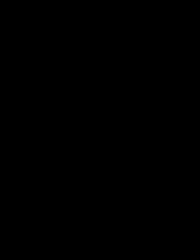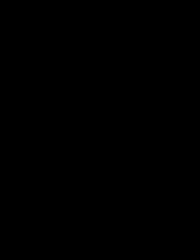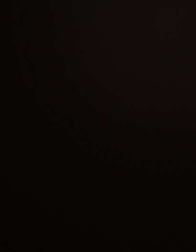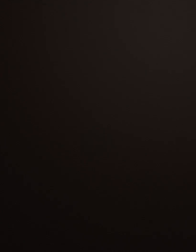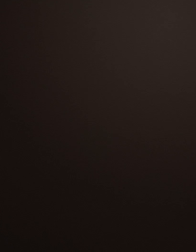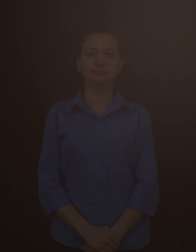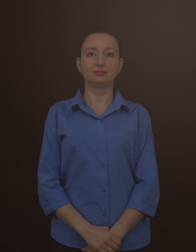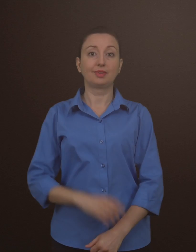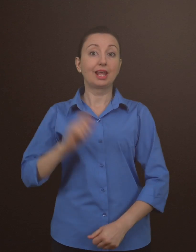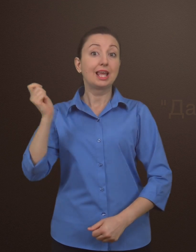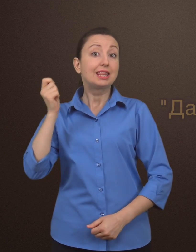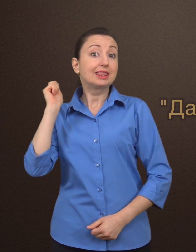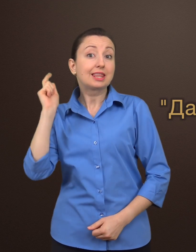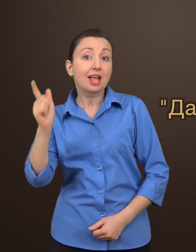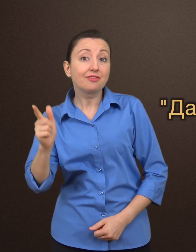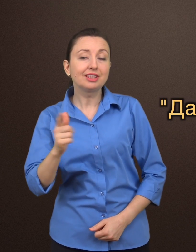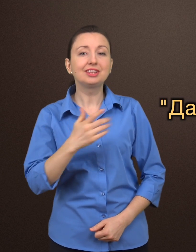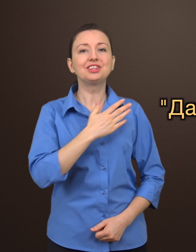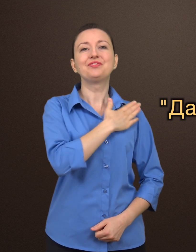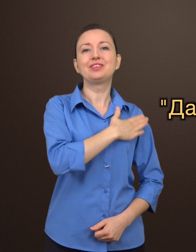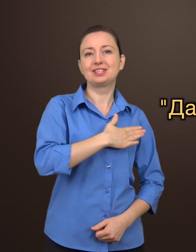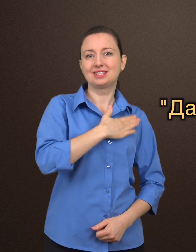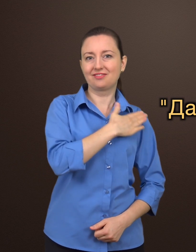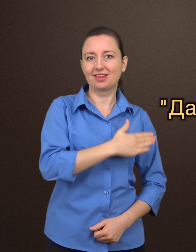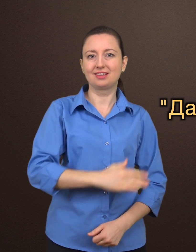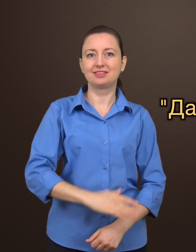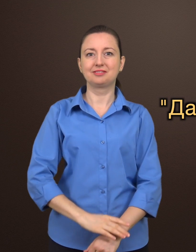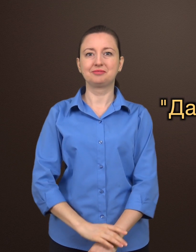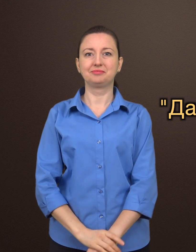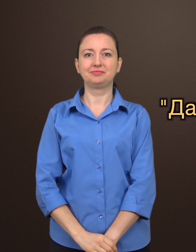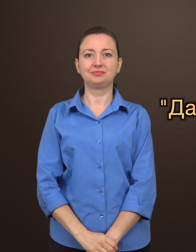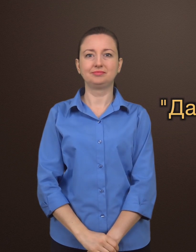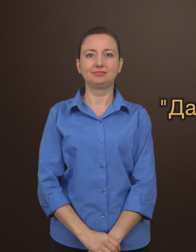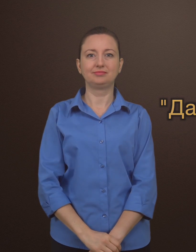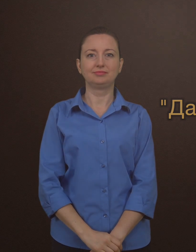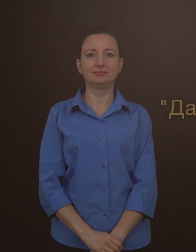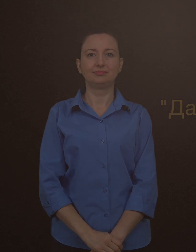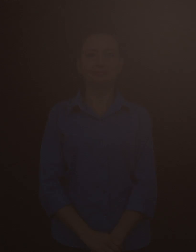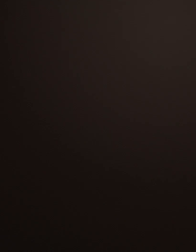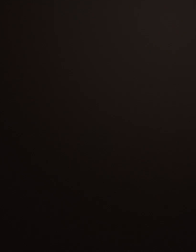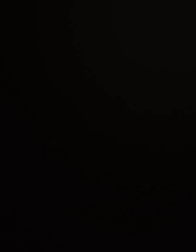David and Bathsheba